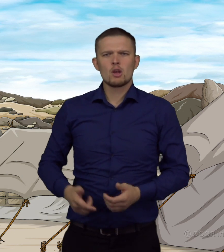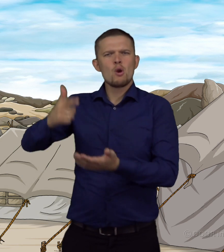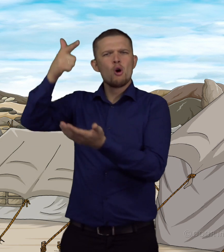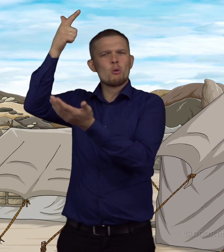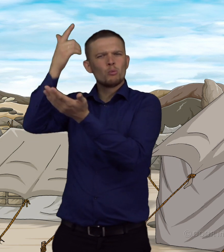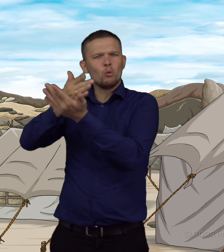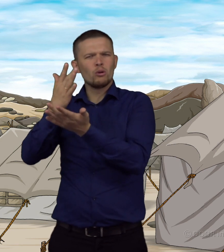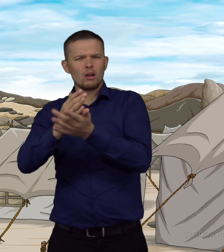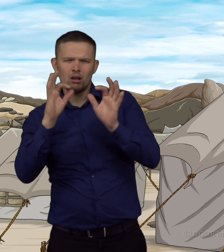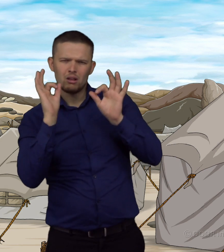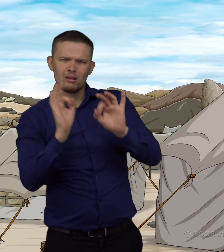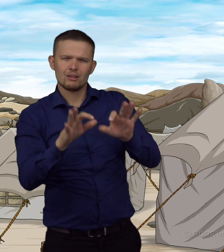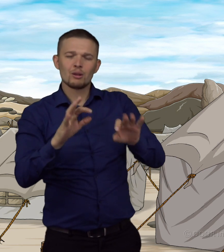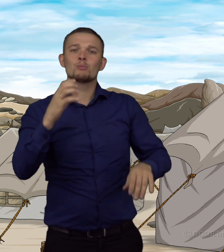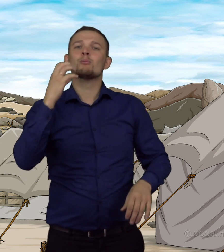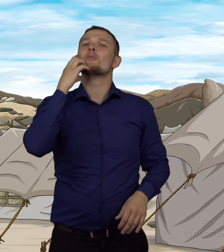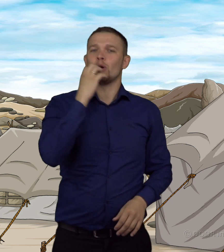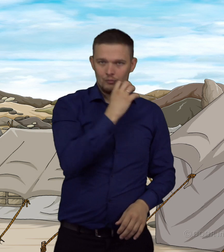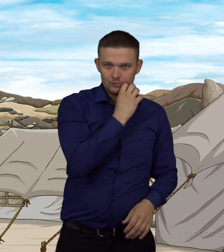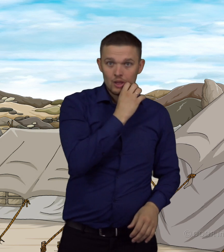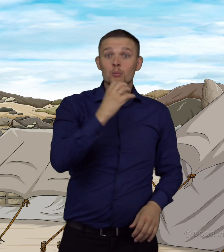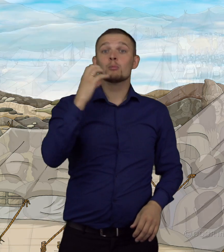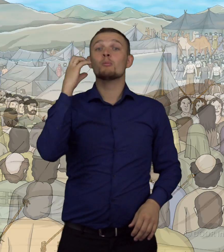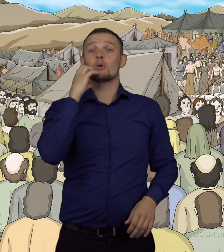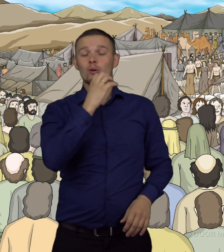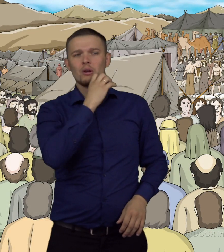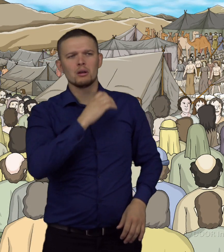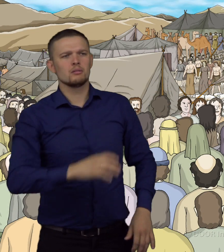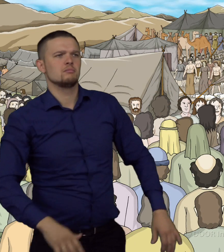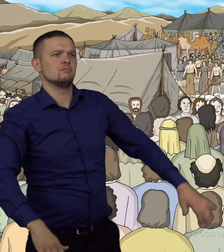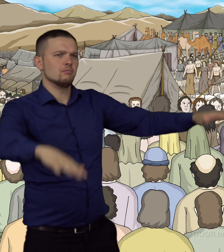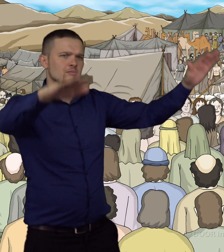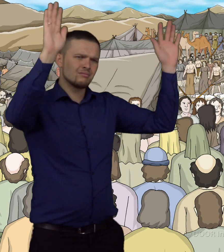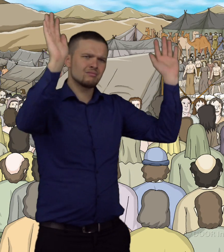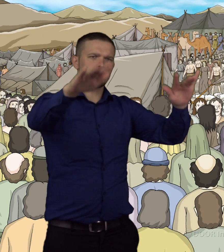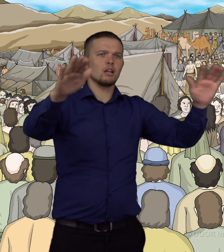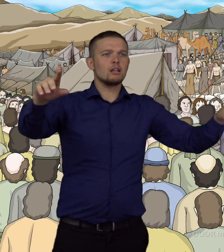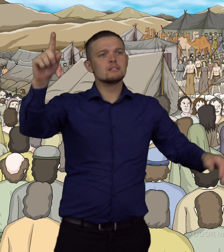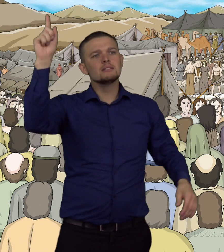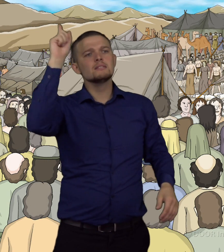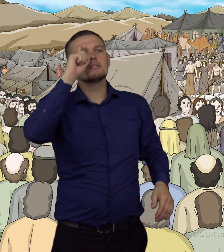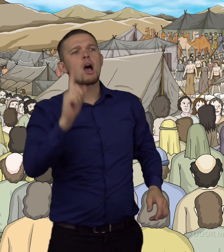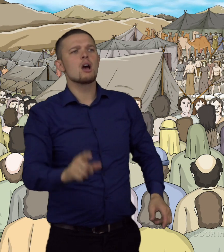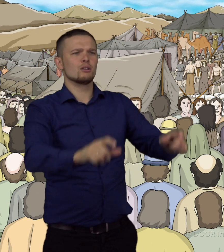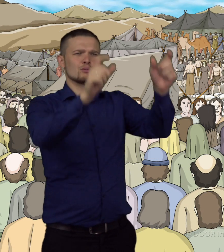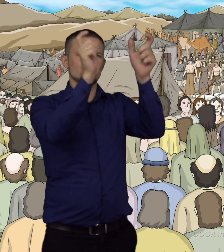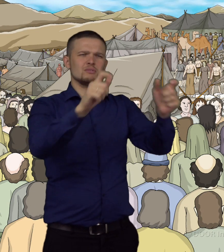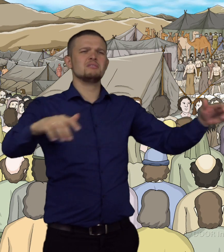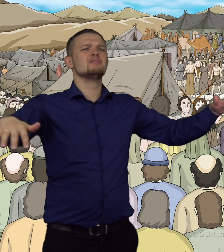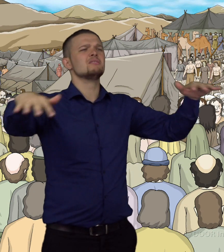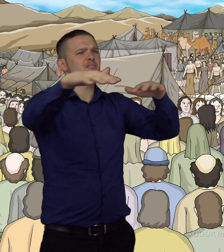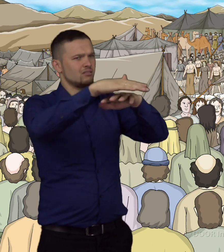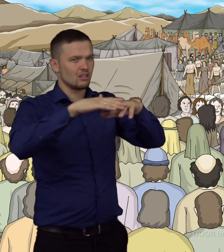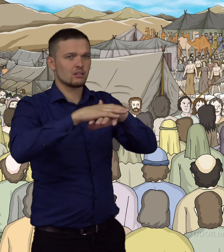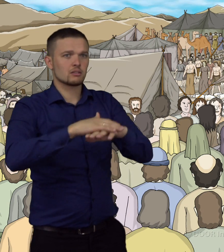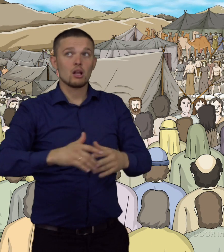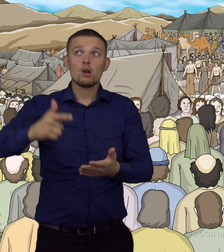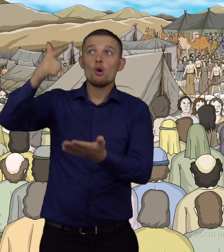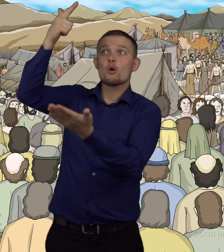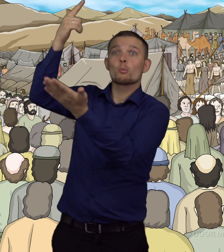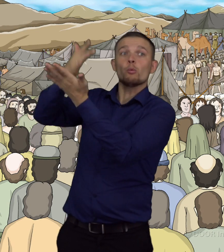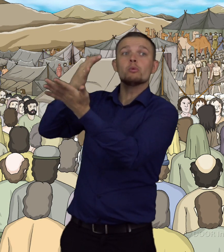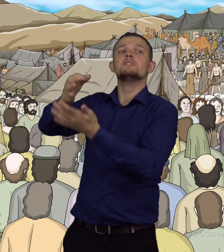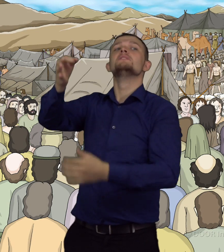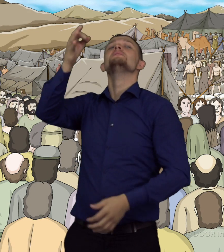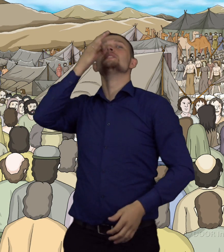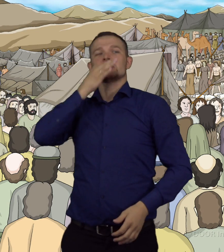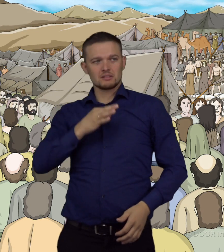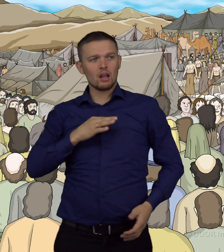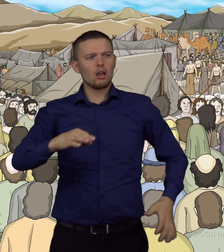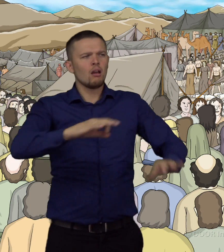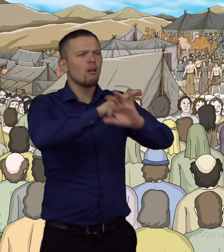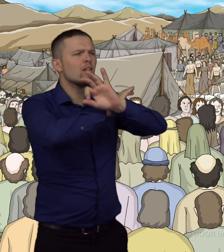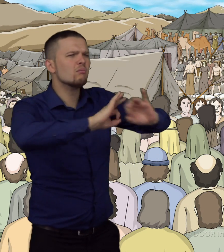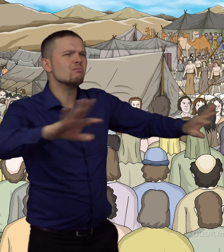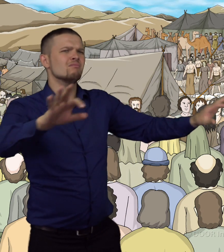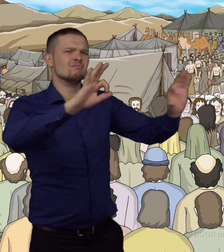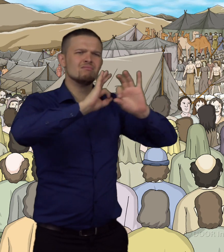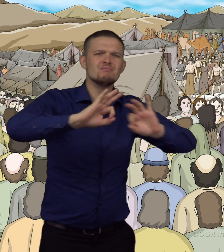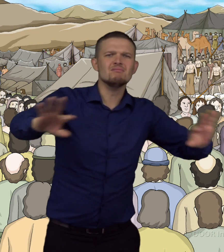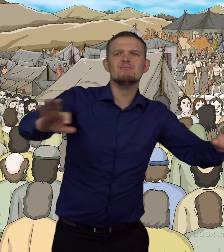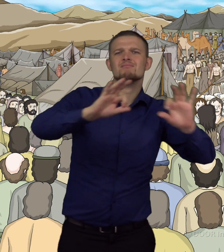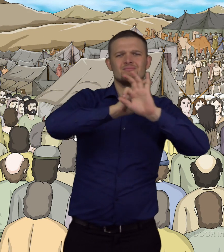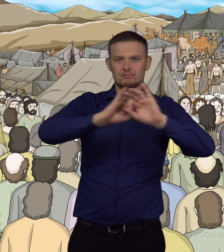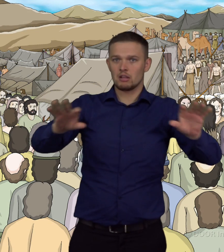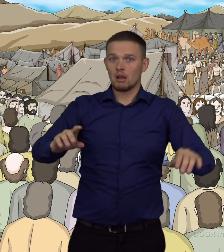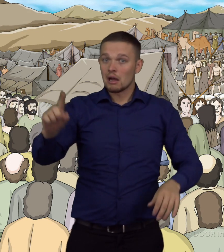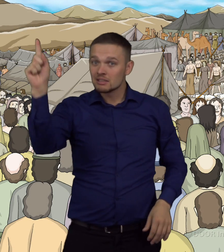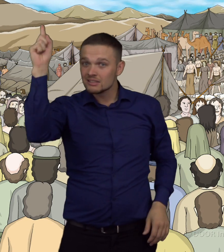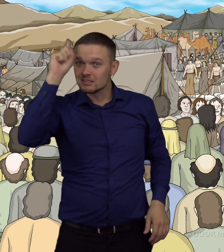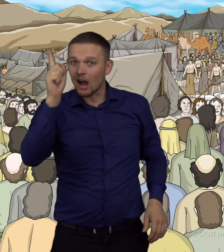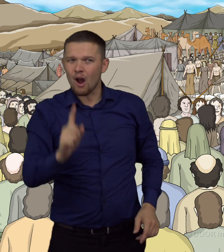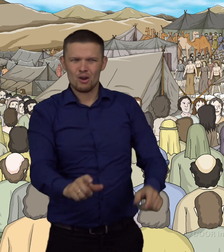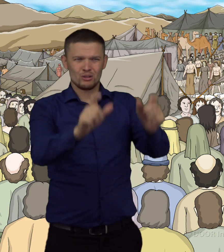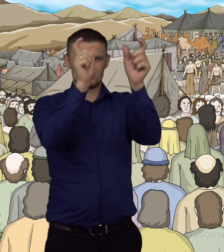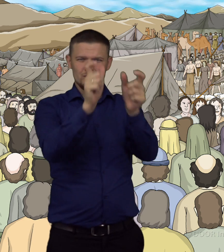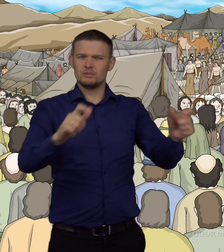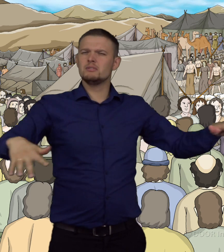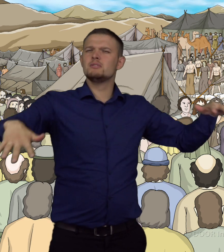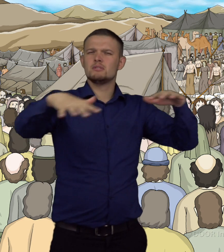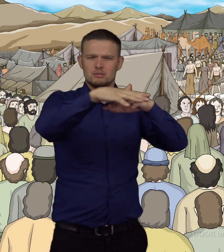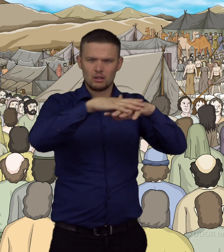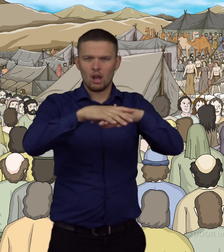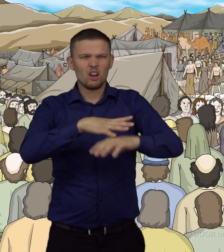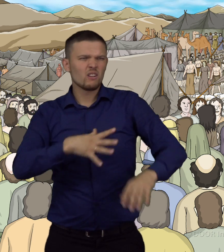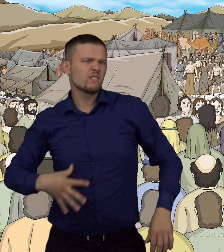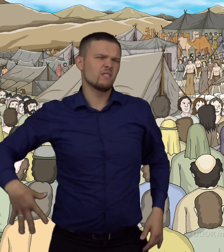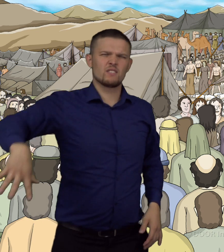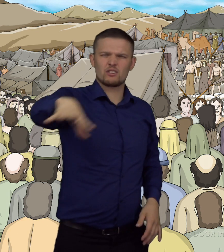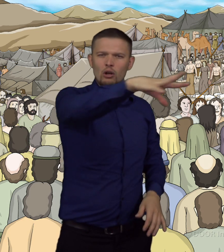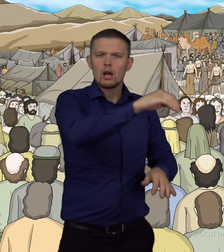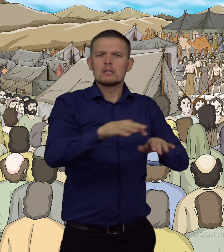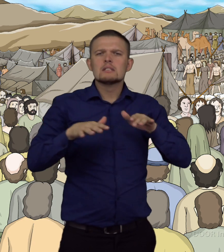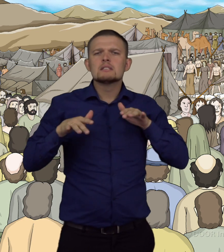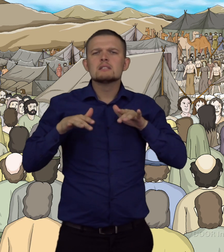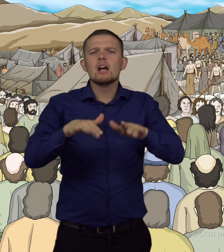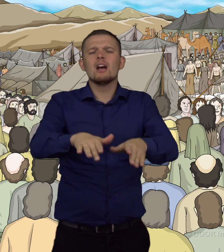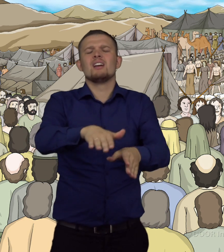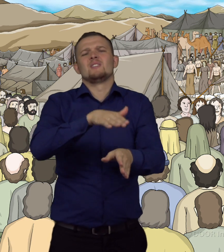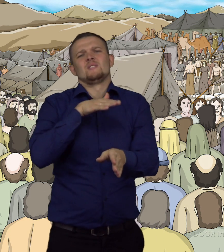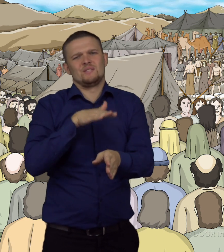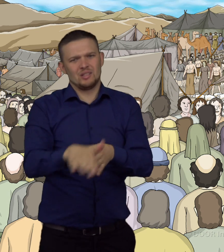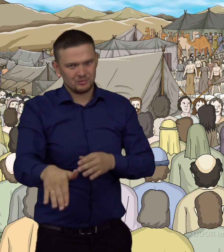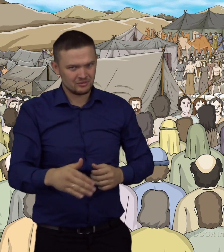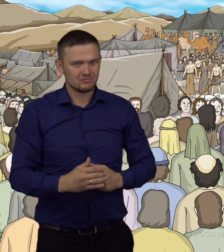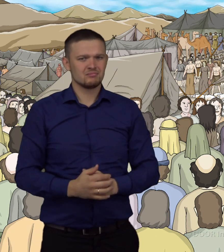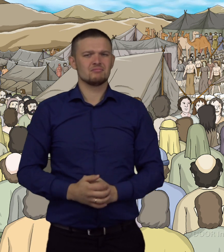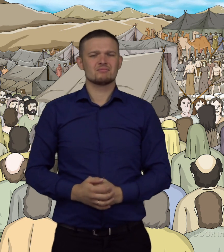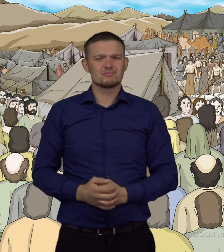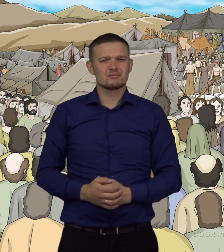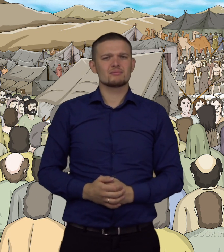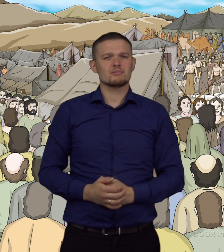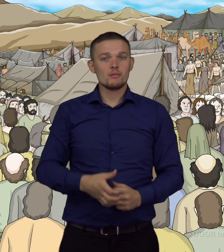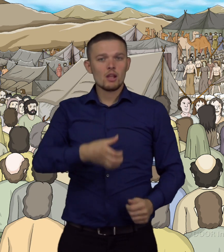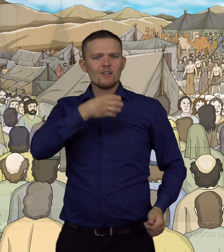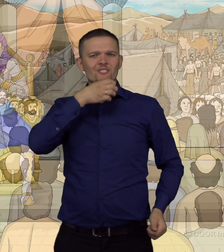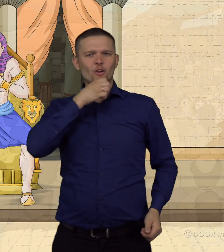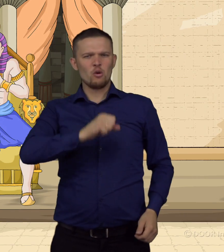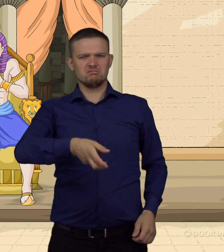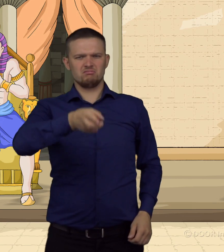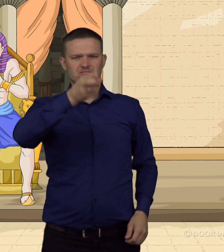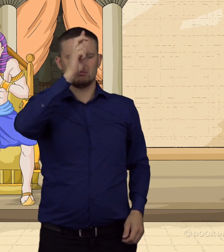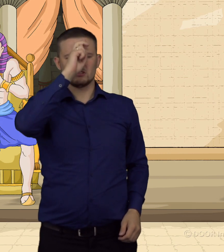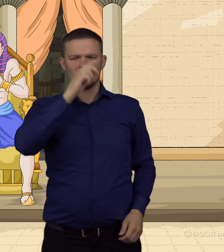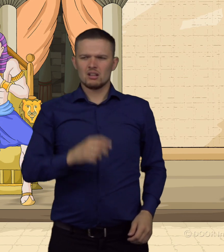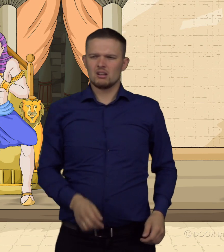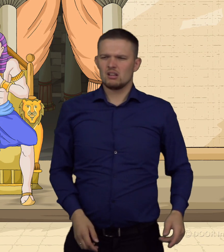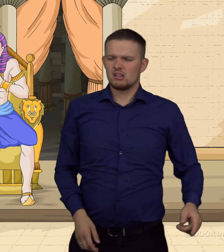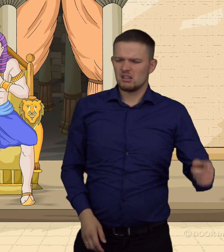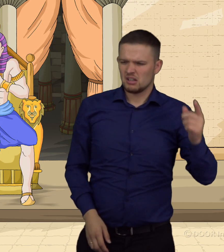So this is what the Israelites did.